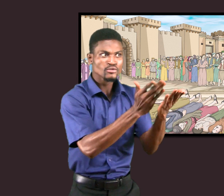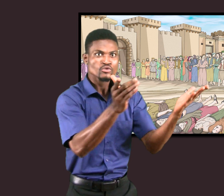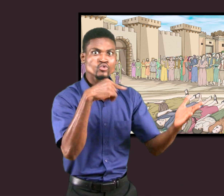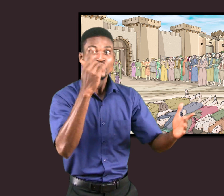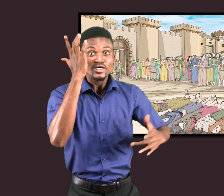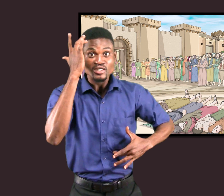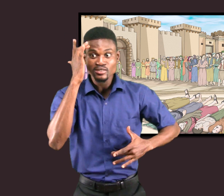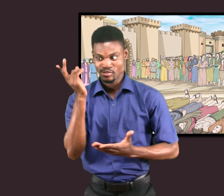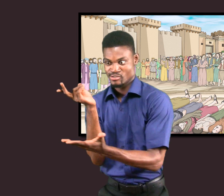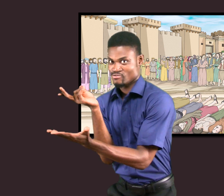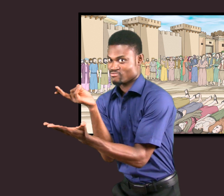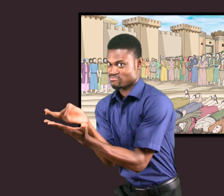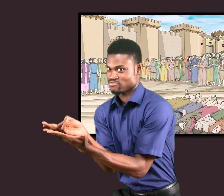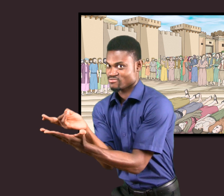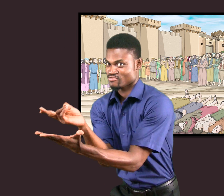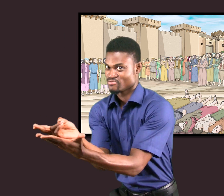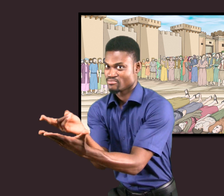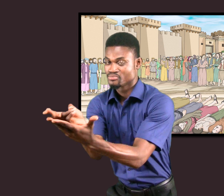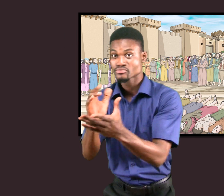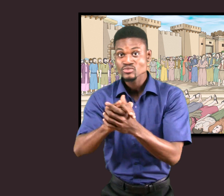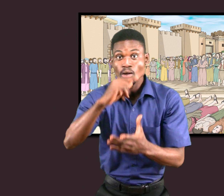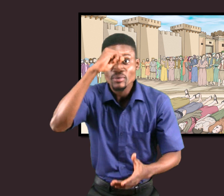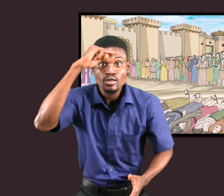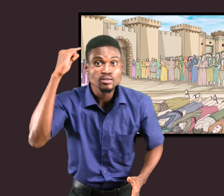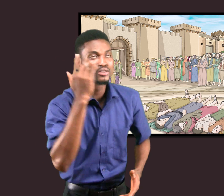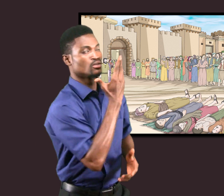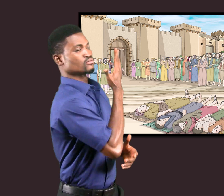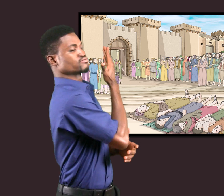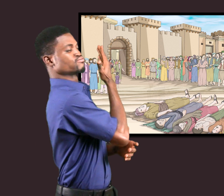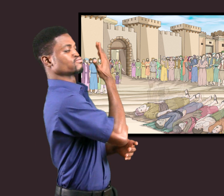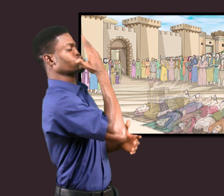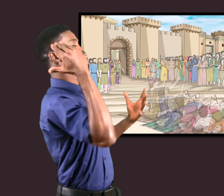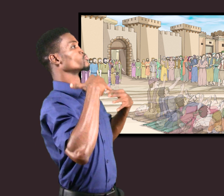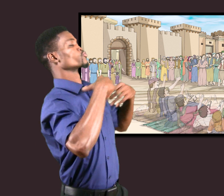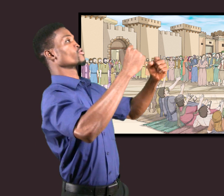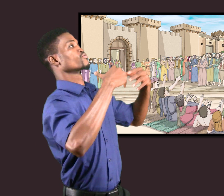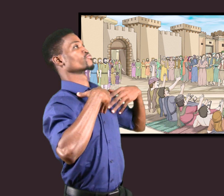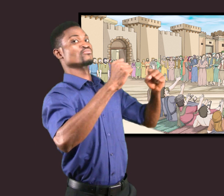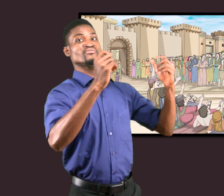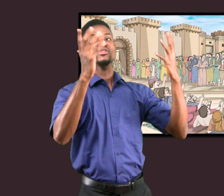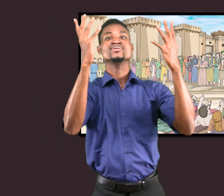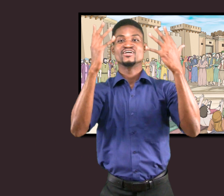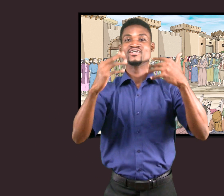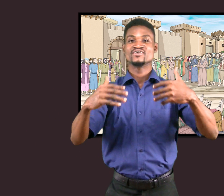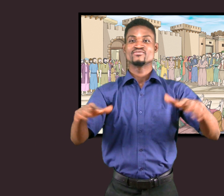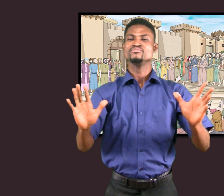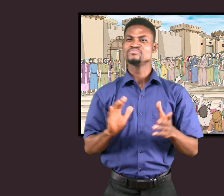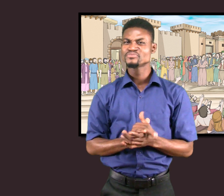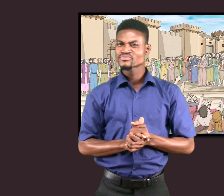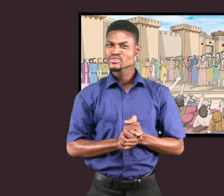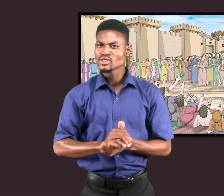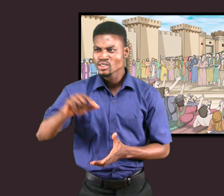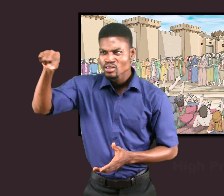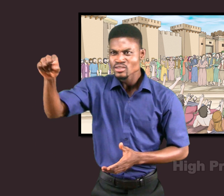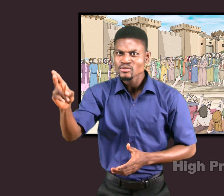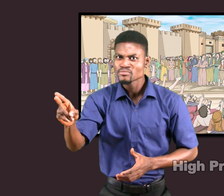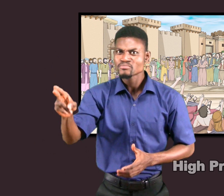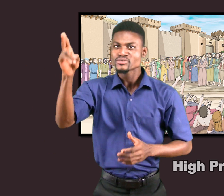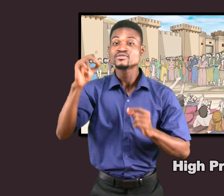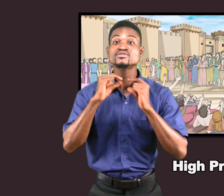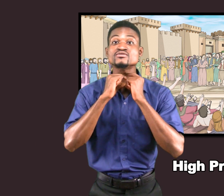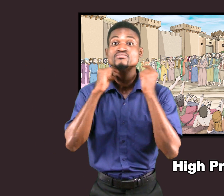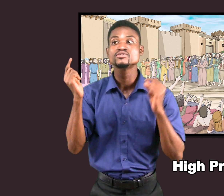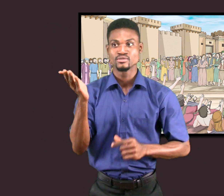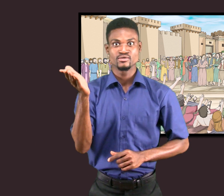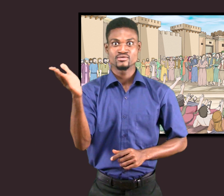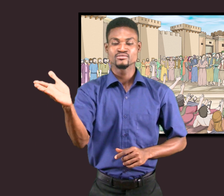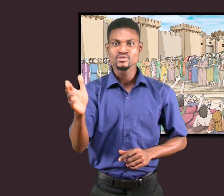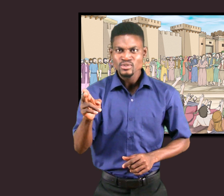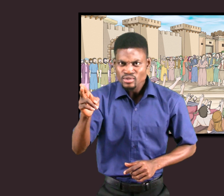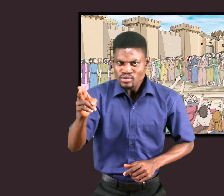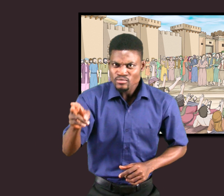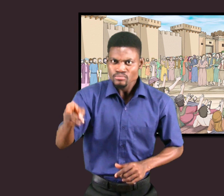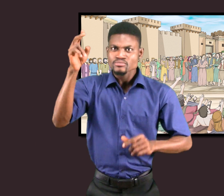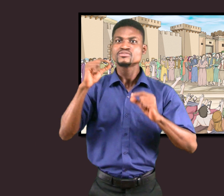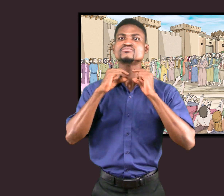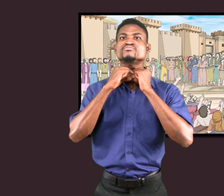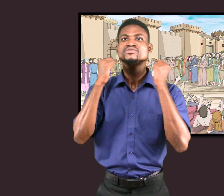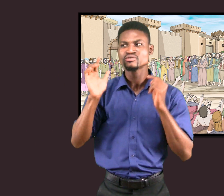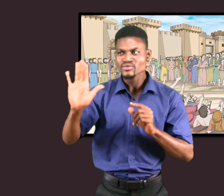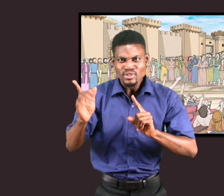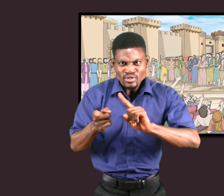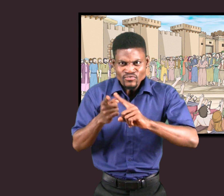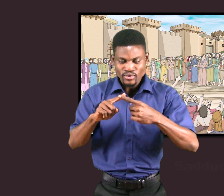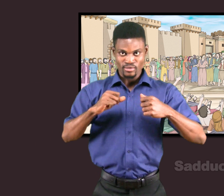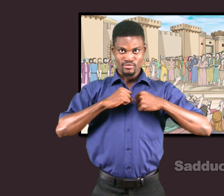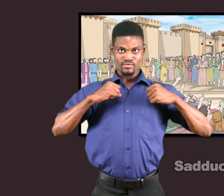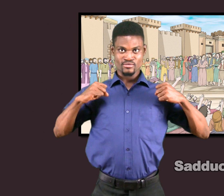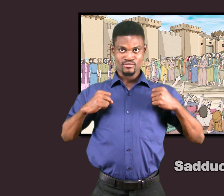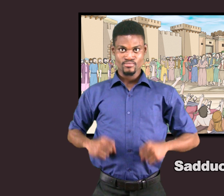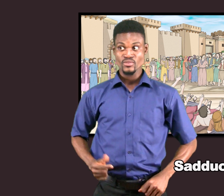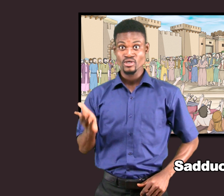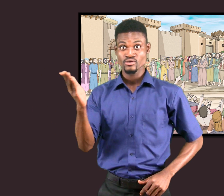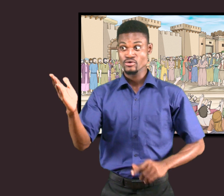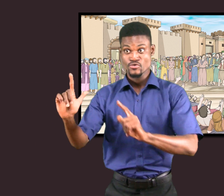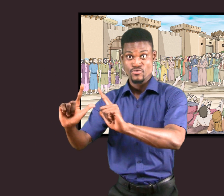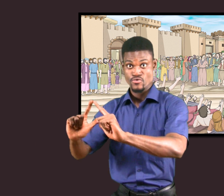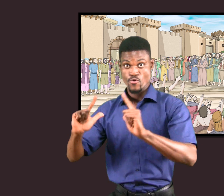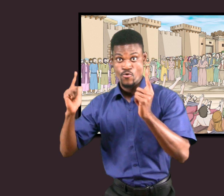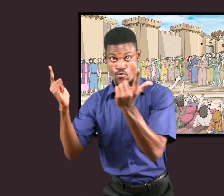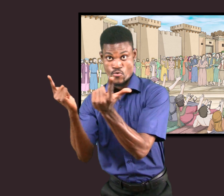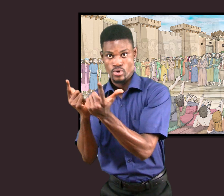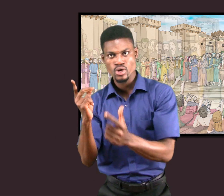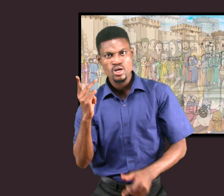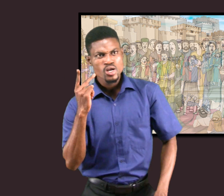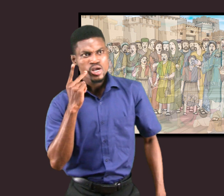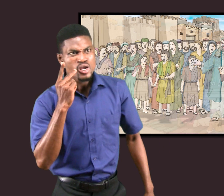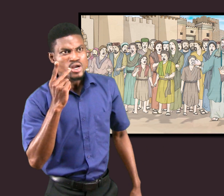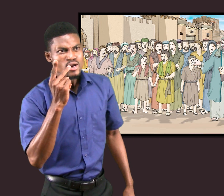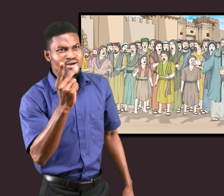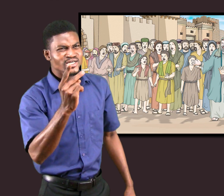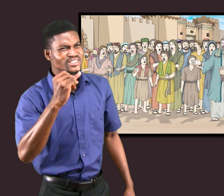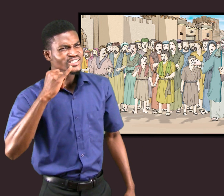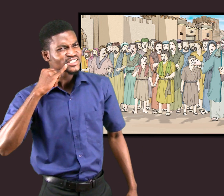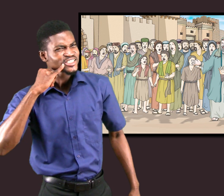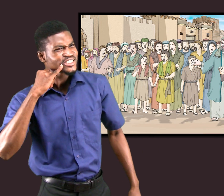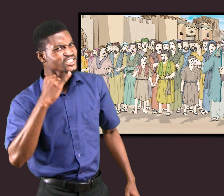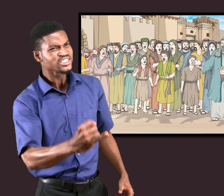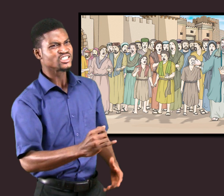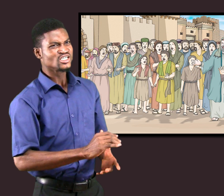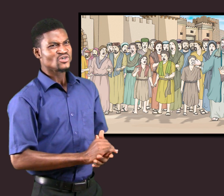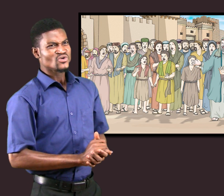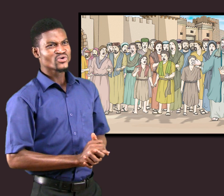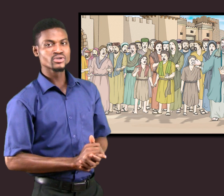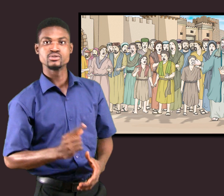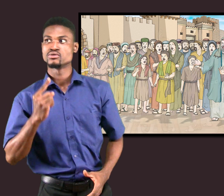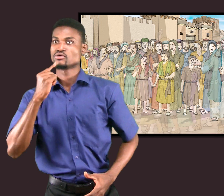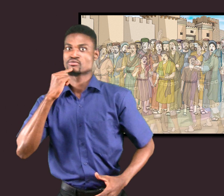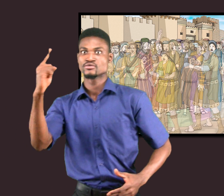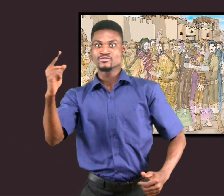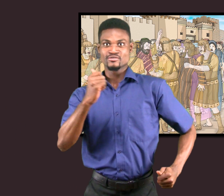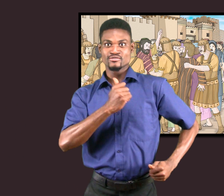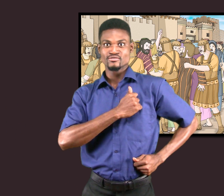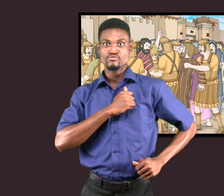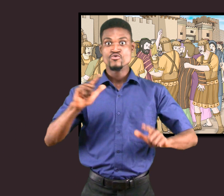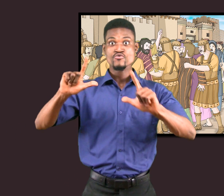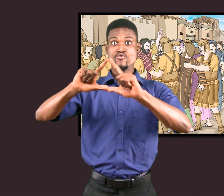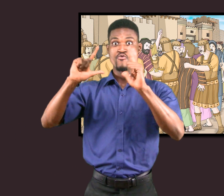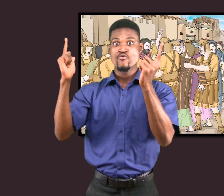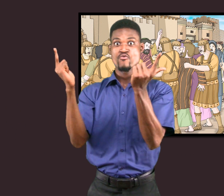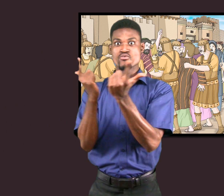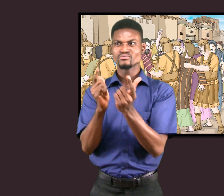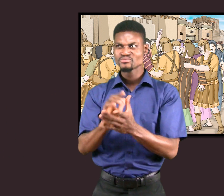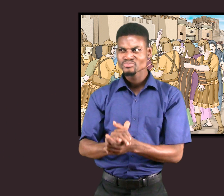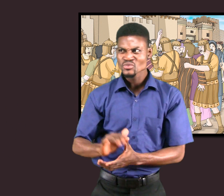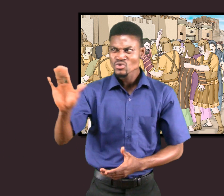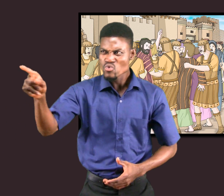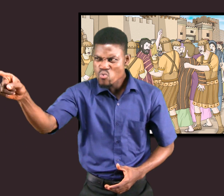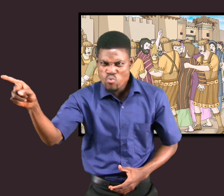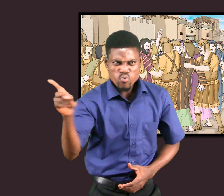Then the high priest and all his associates, who belonged to the party of the Sadducees, were filled with jealousy.